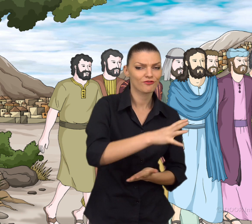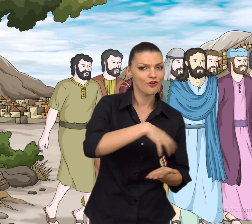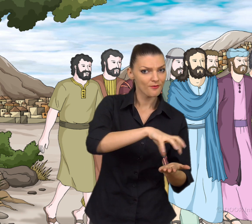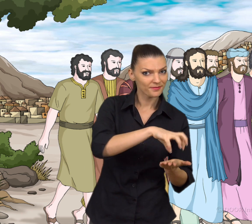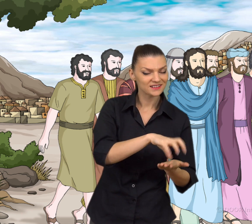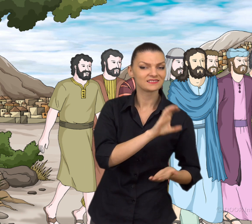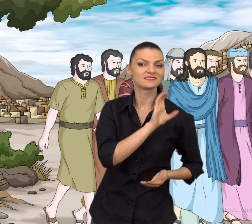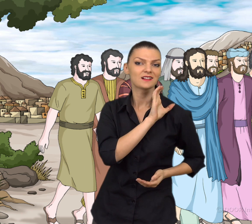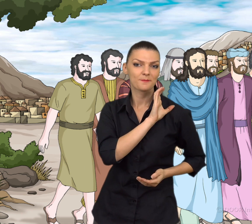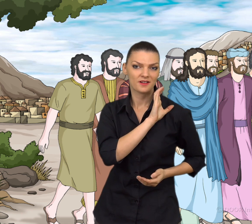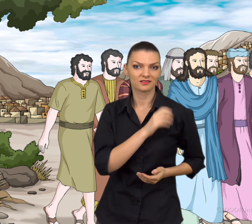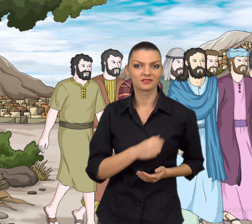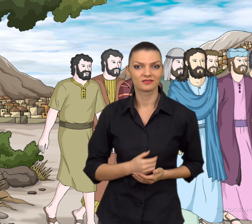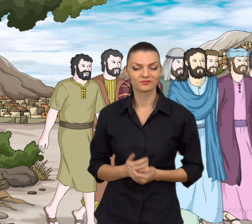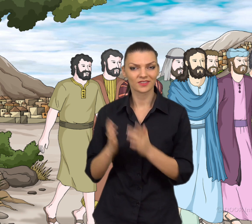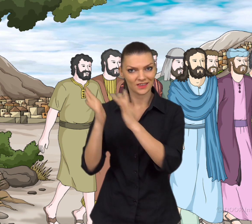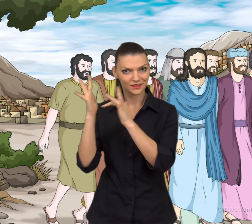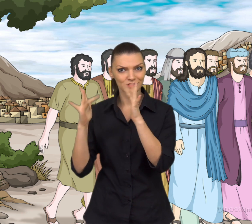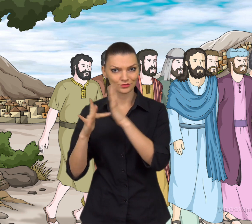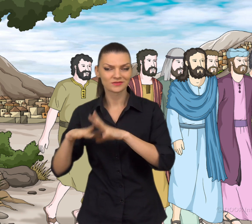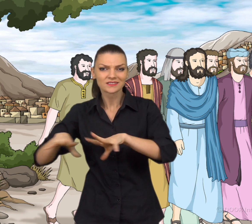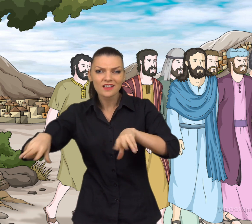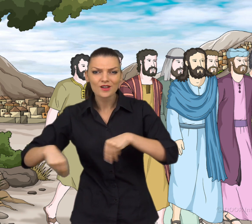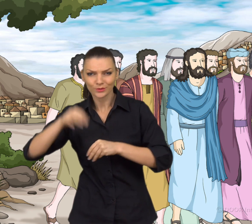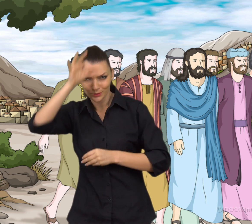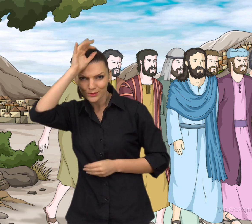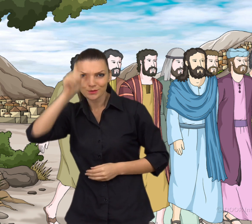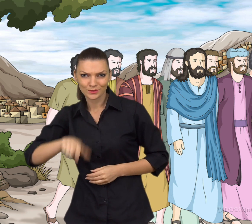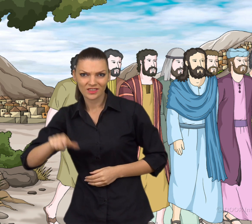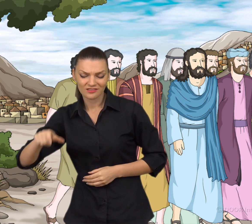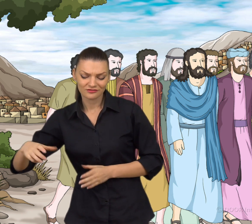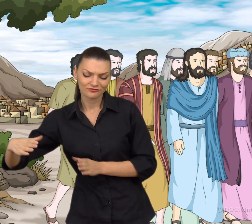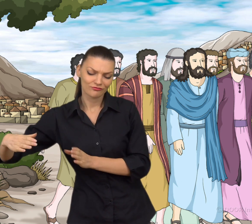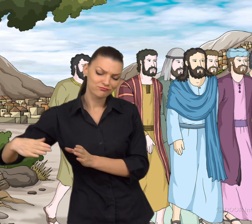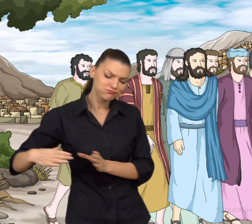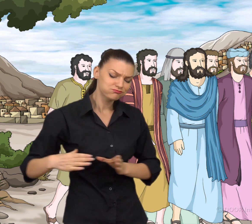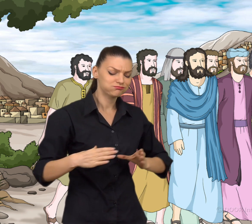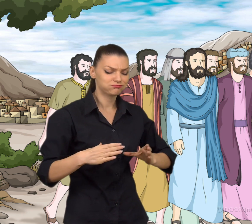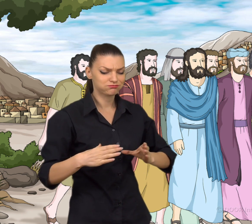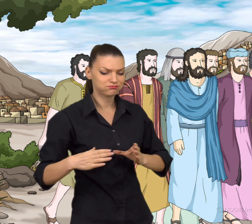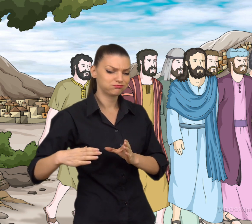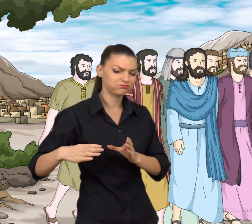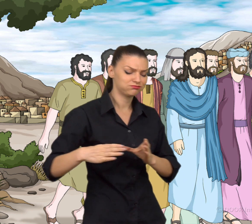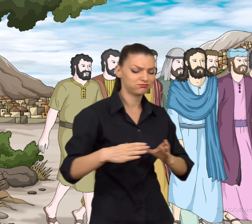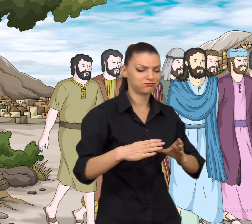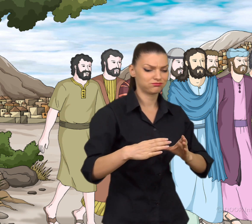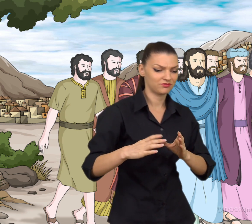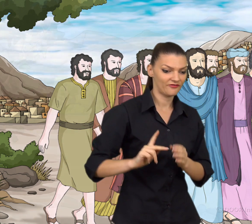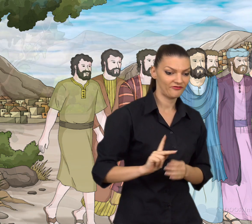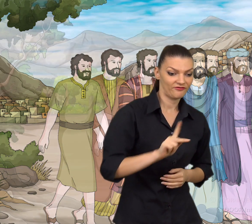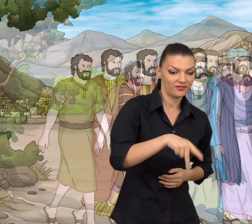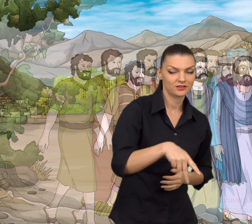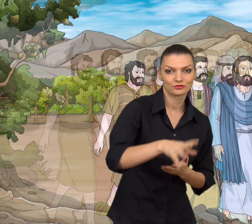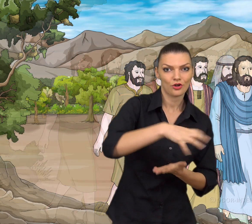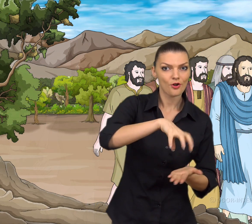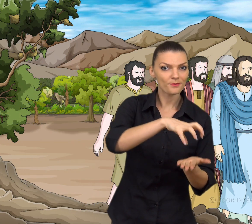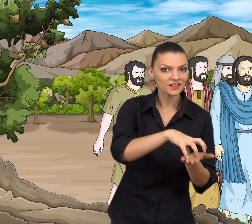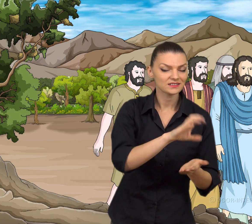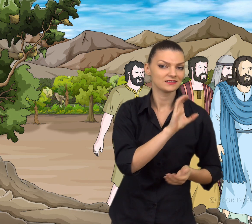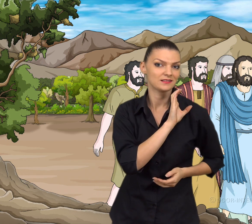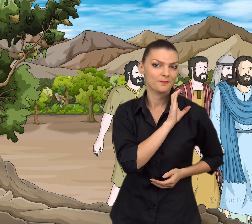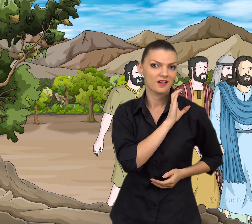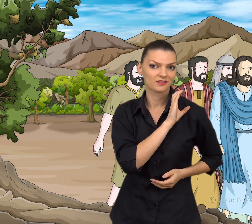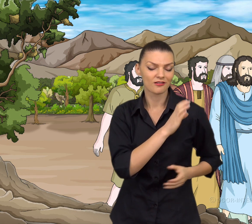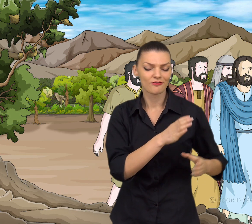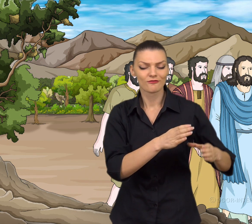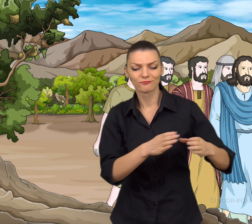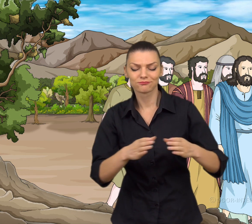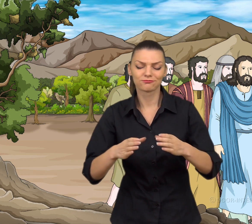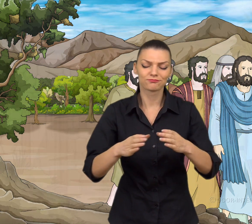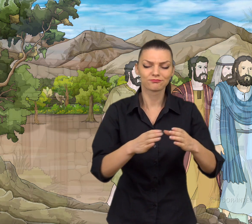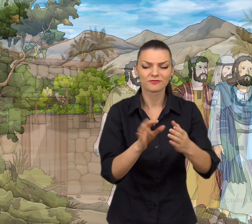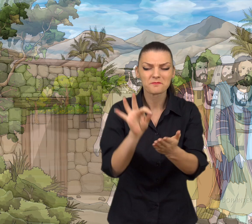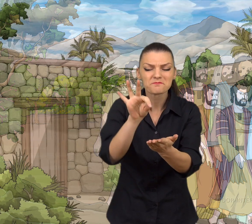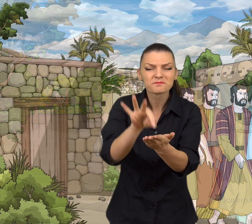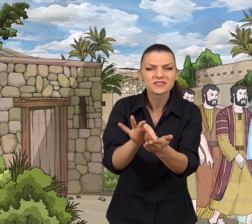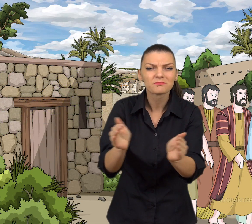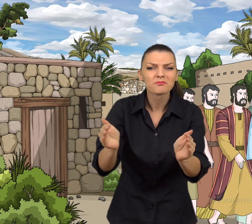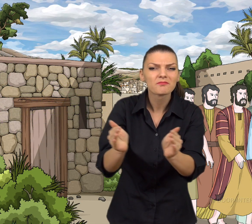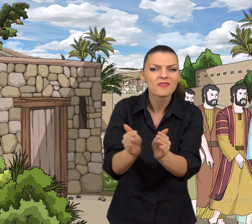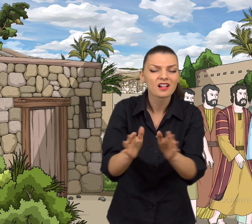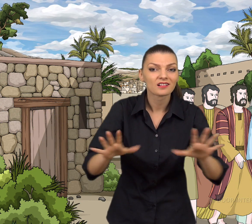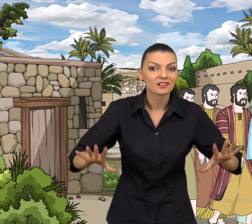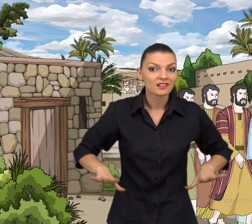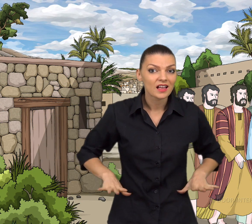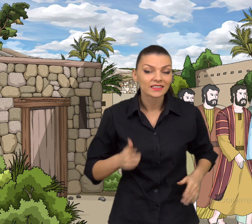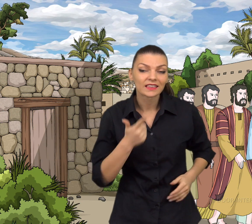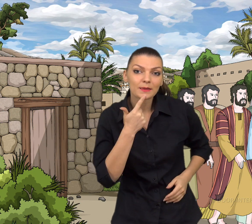Now He had to pass through Samaria.